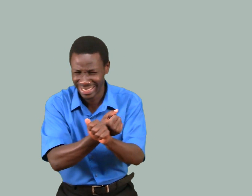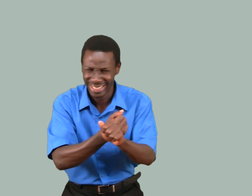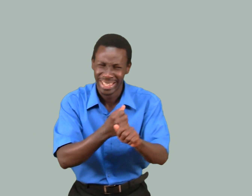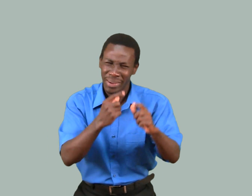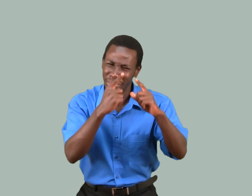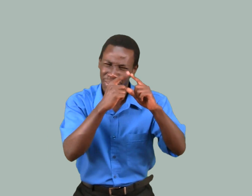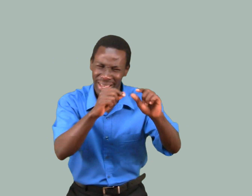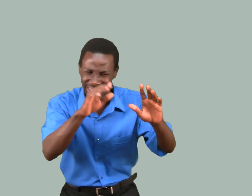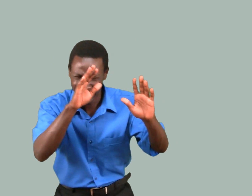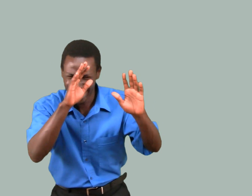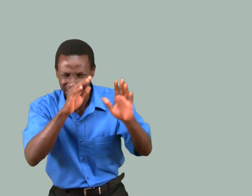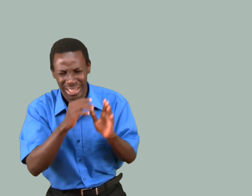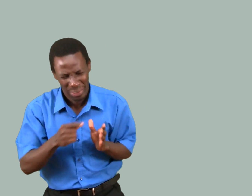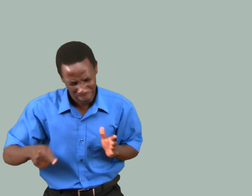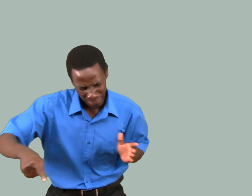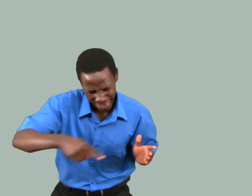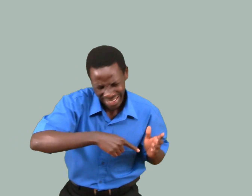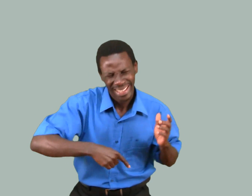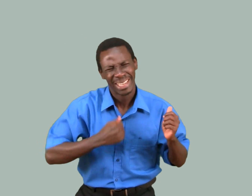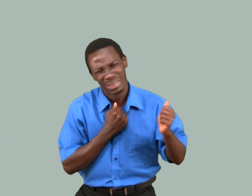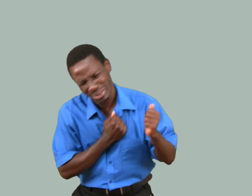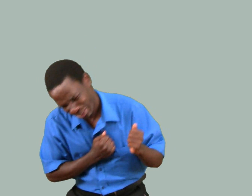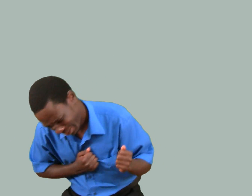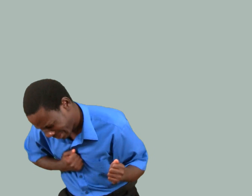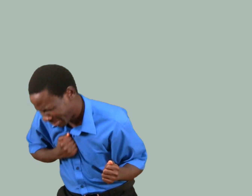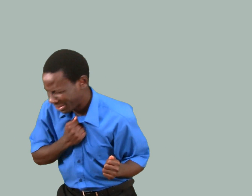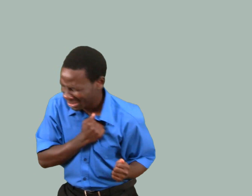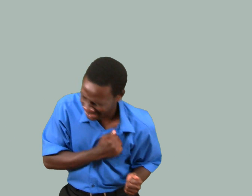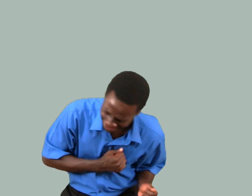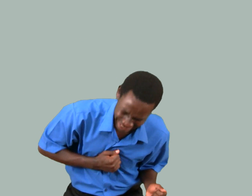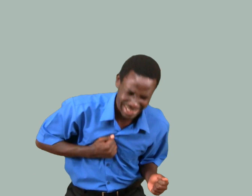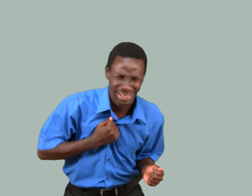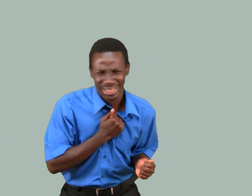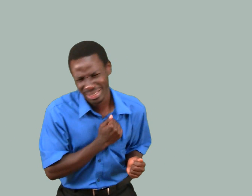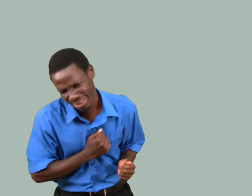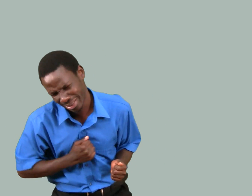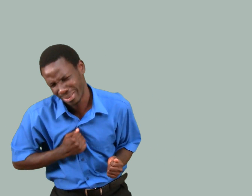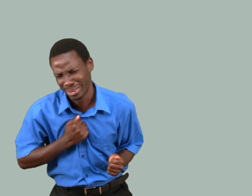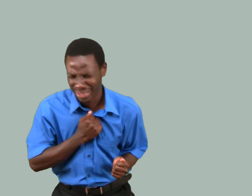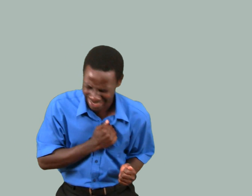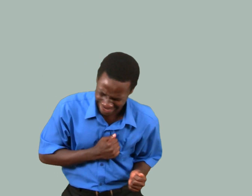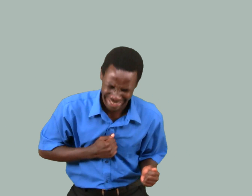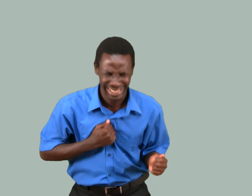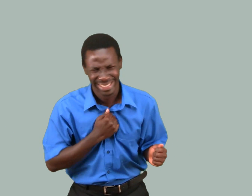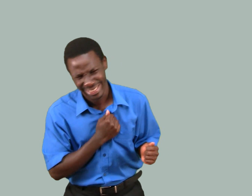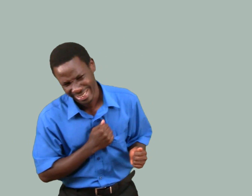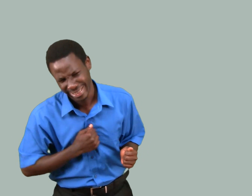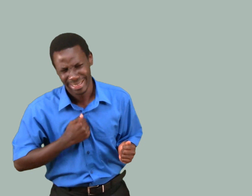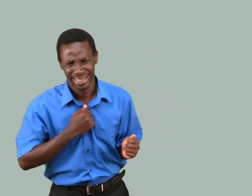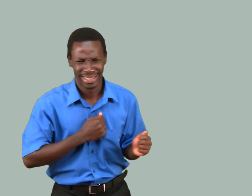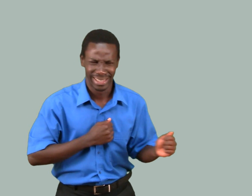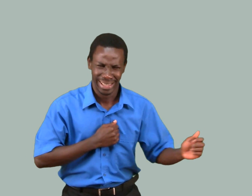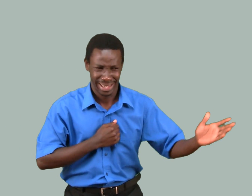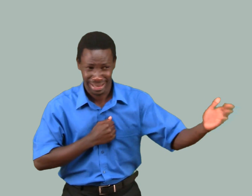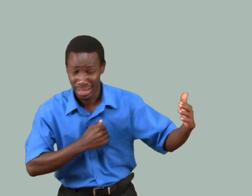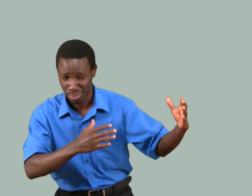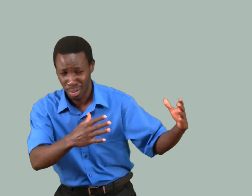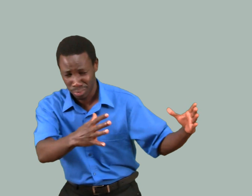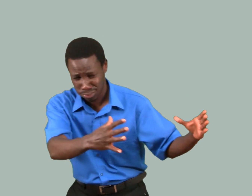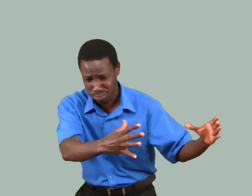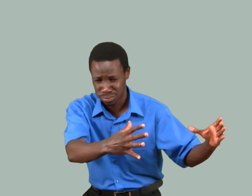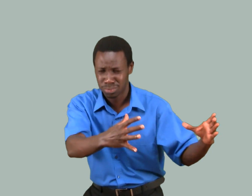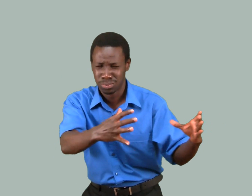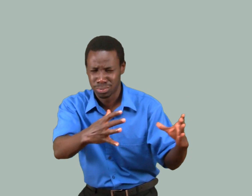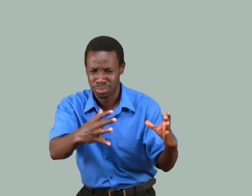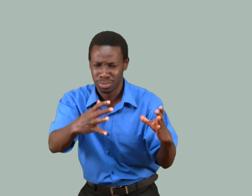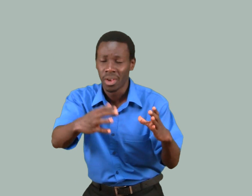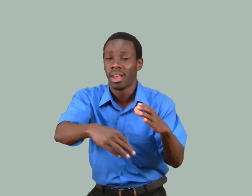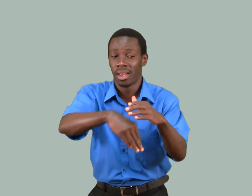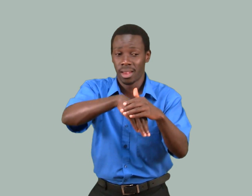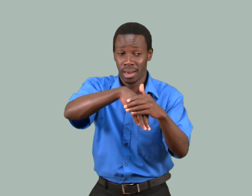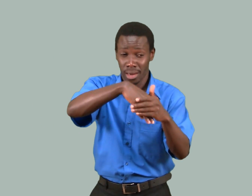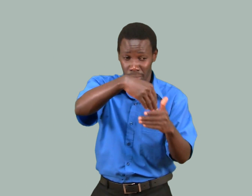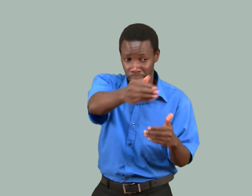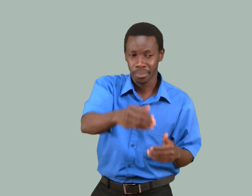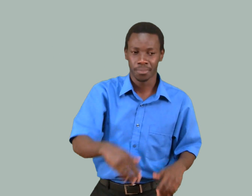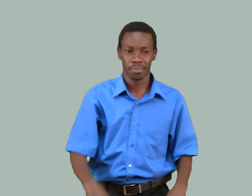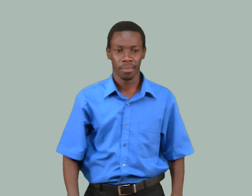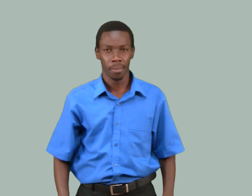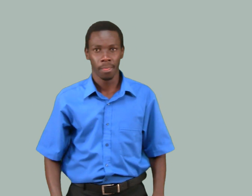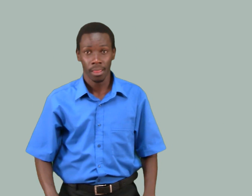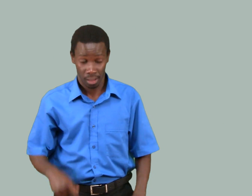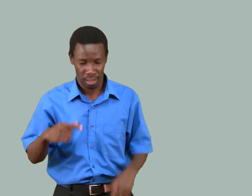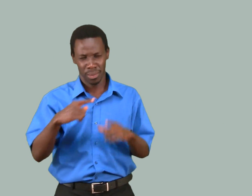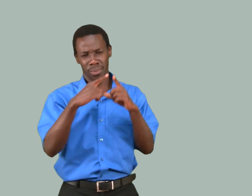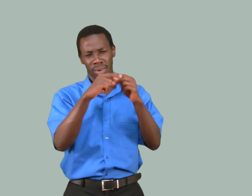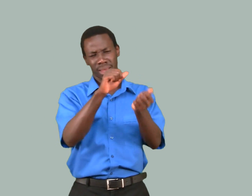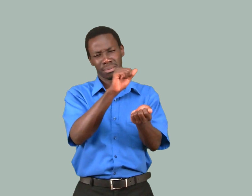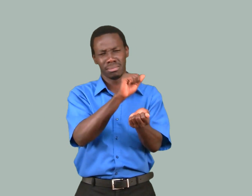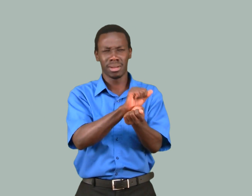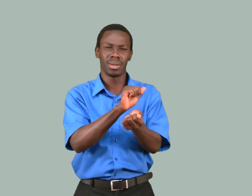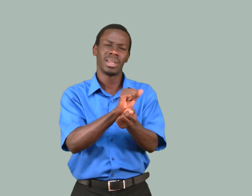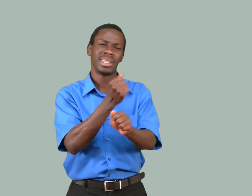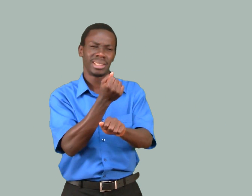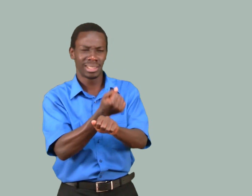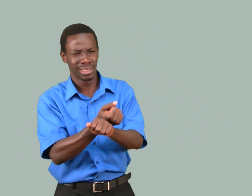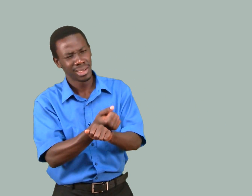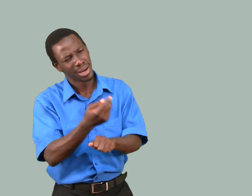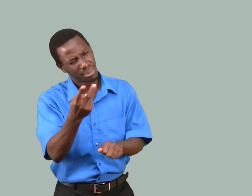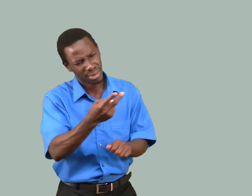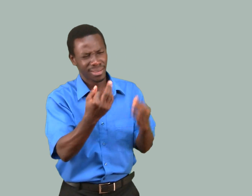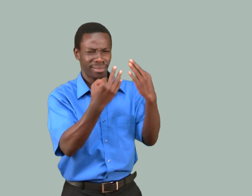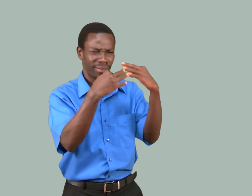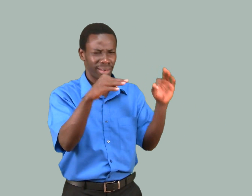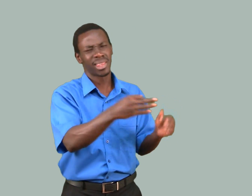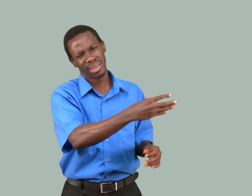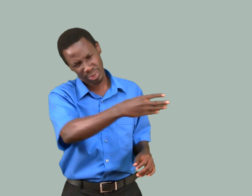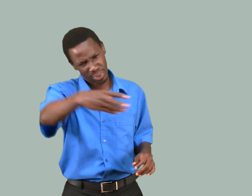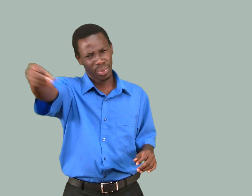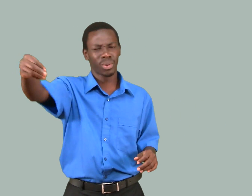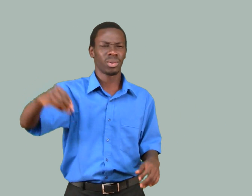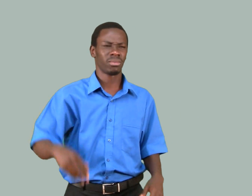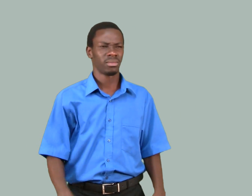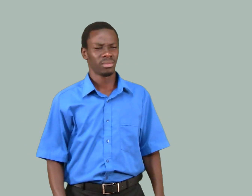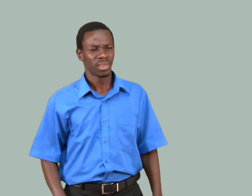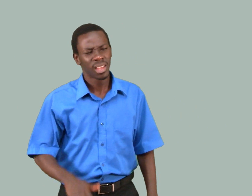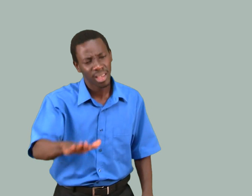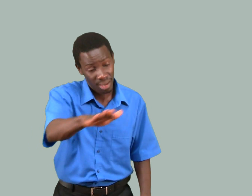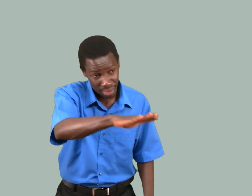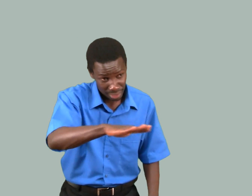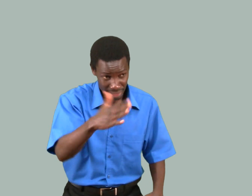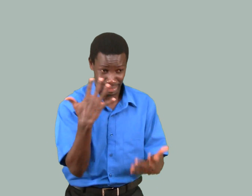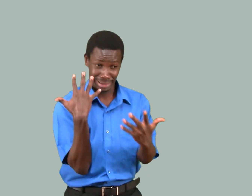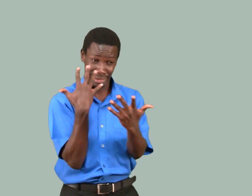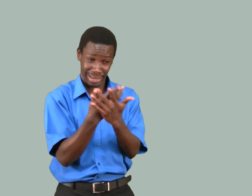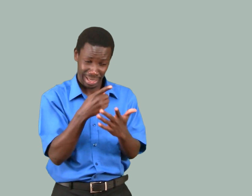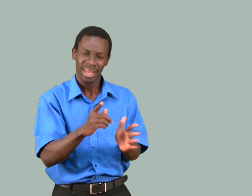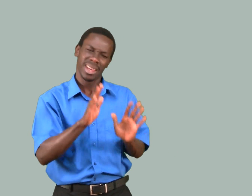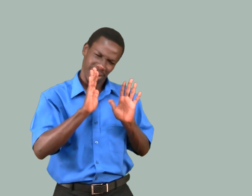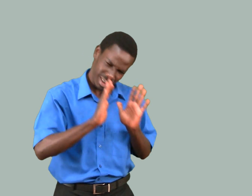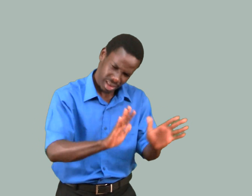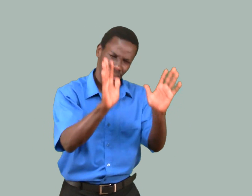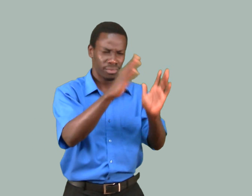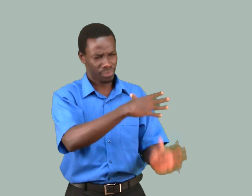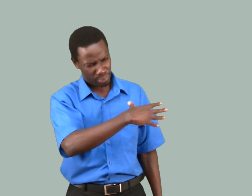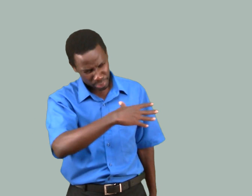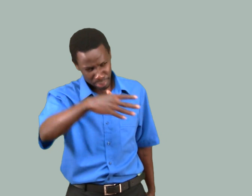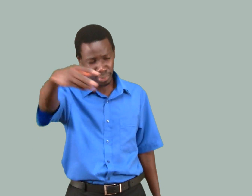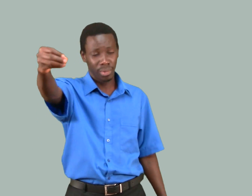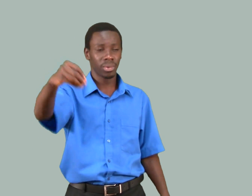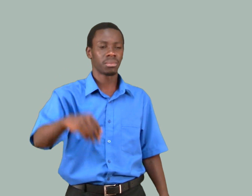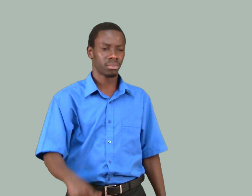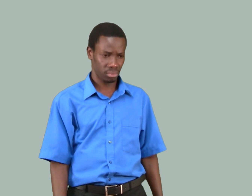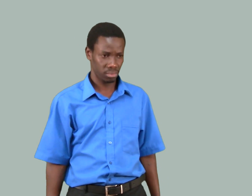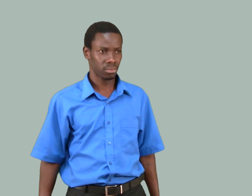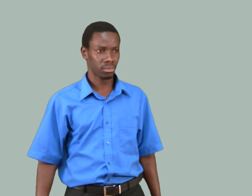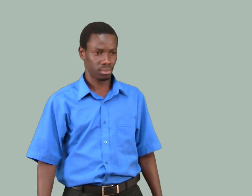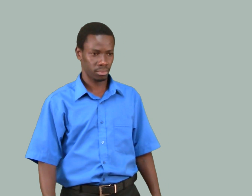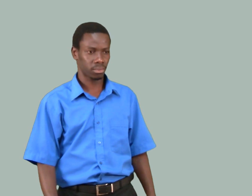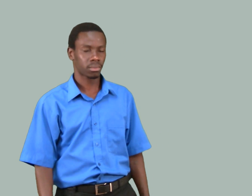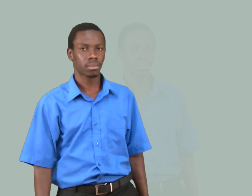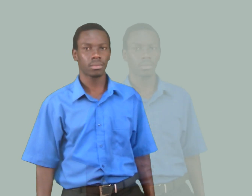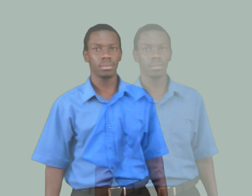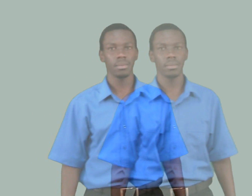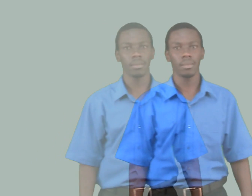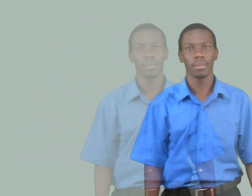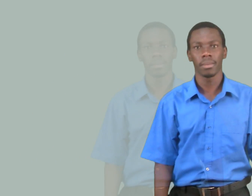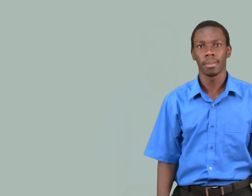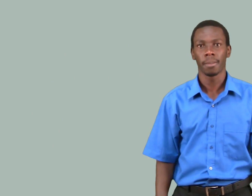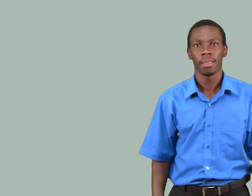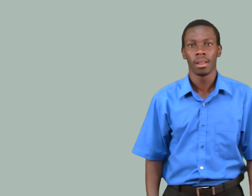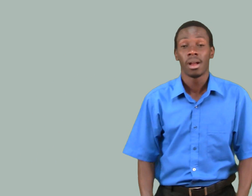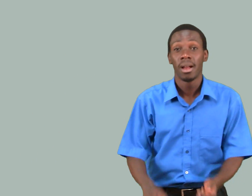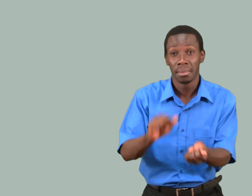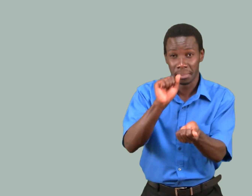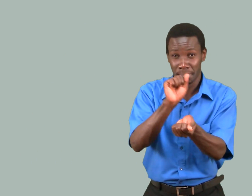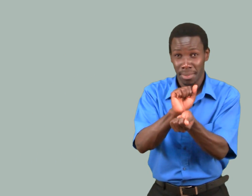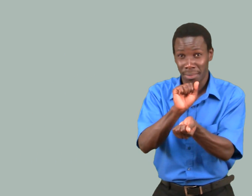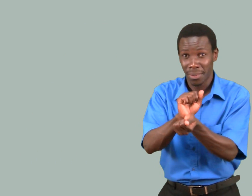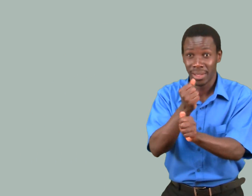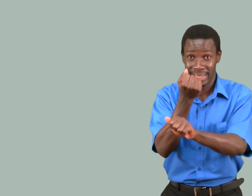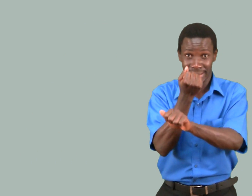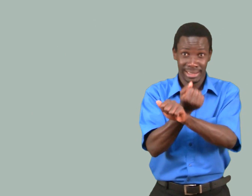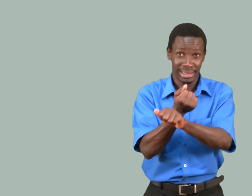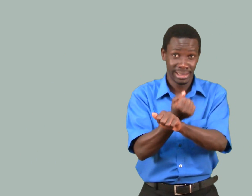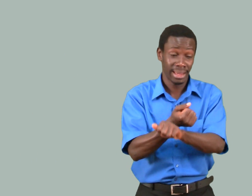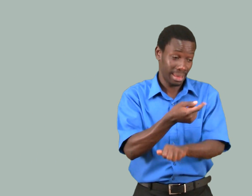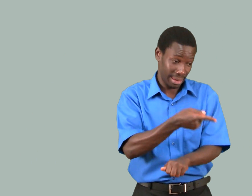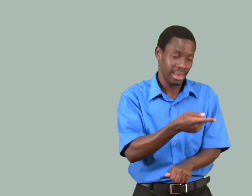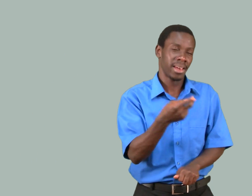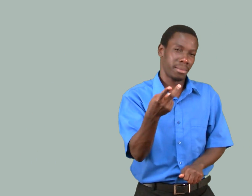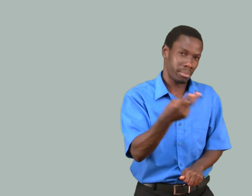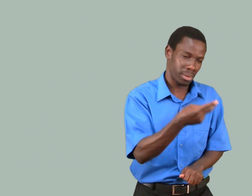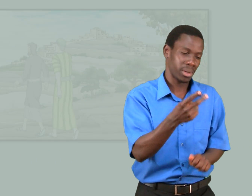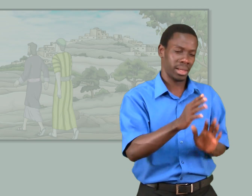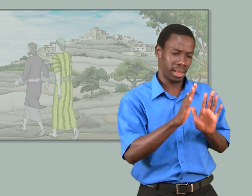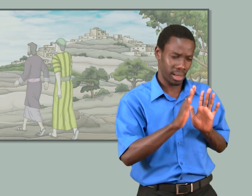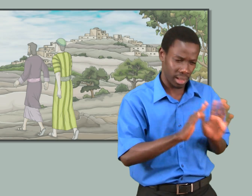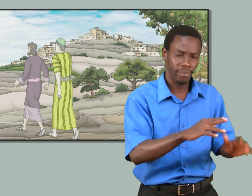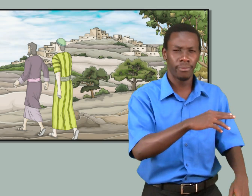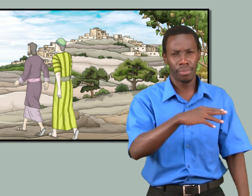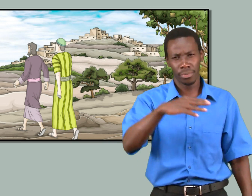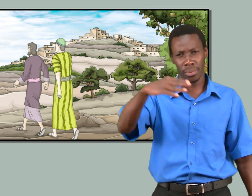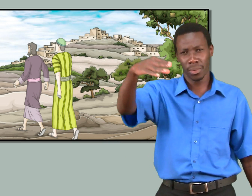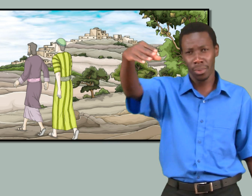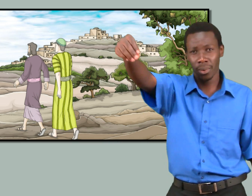They came to appease them and led them out, requesting that they leave the city.